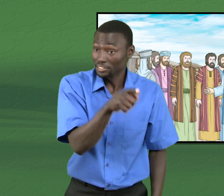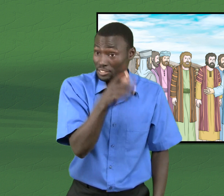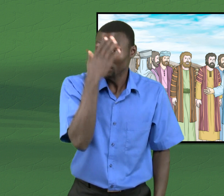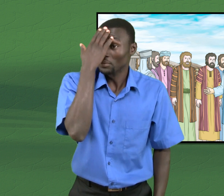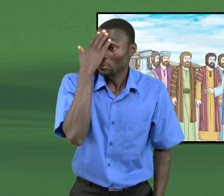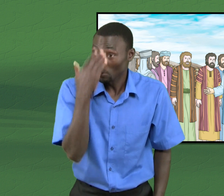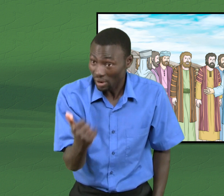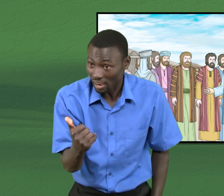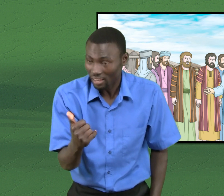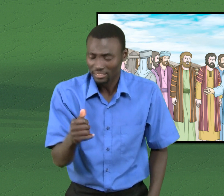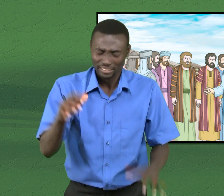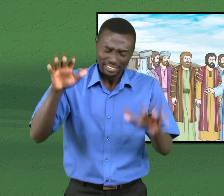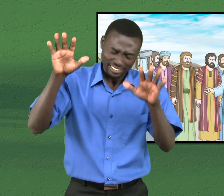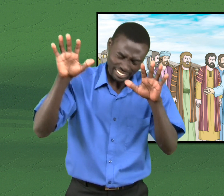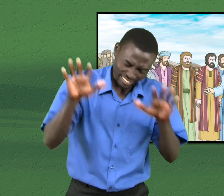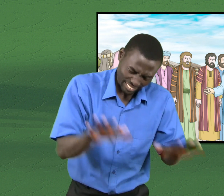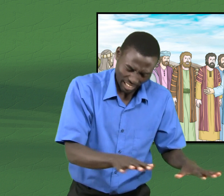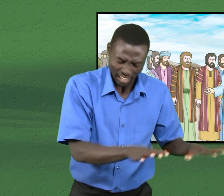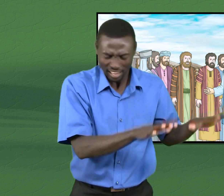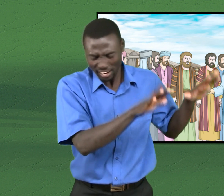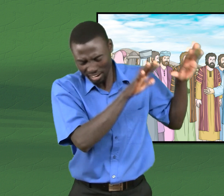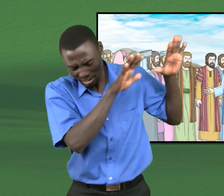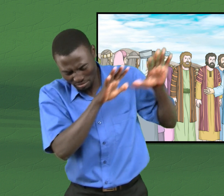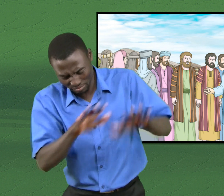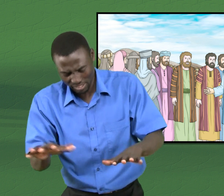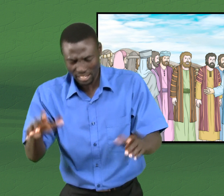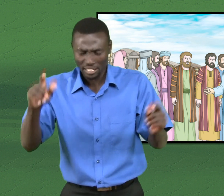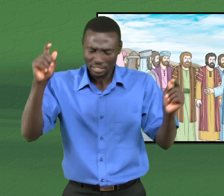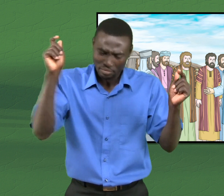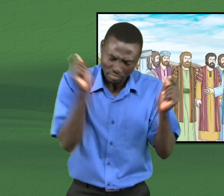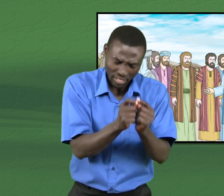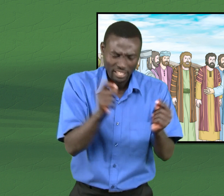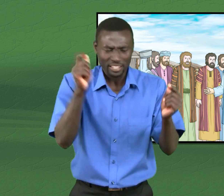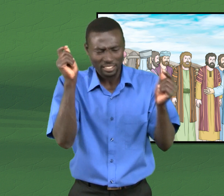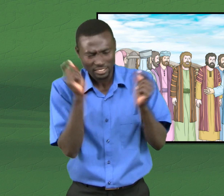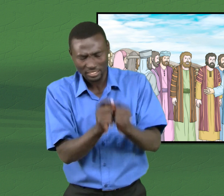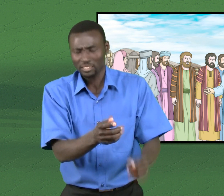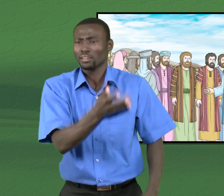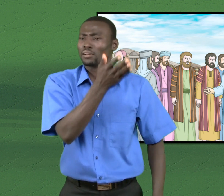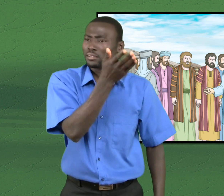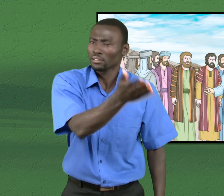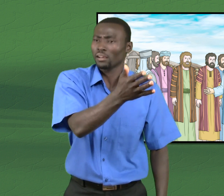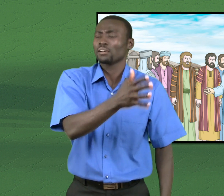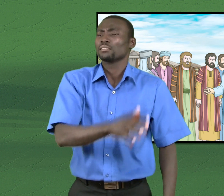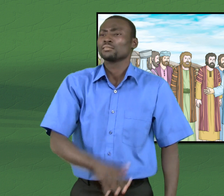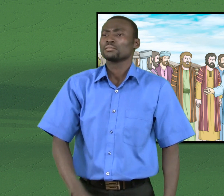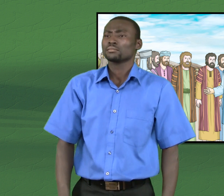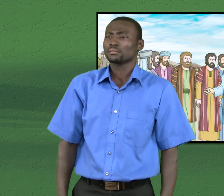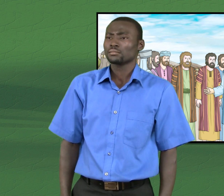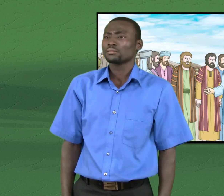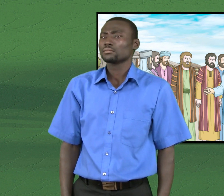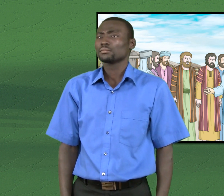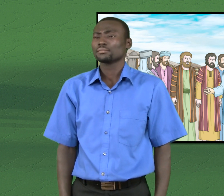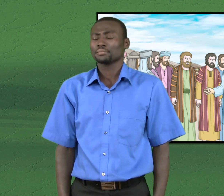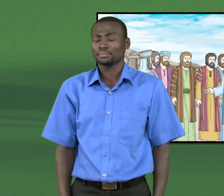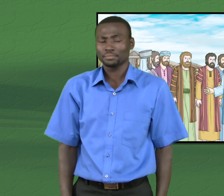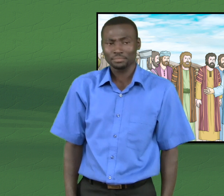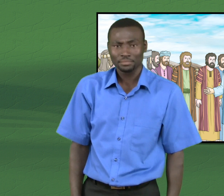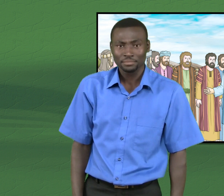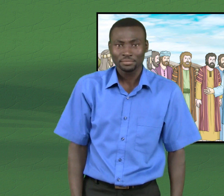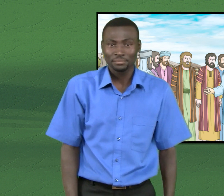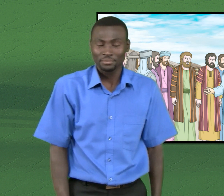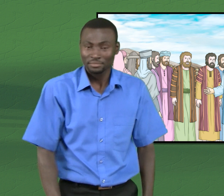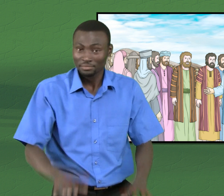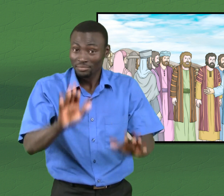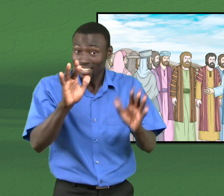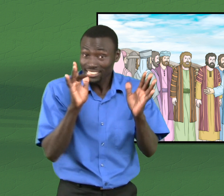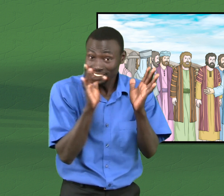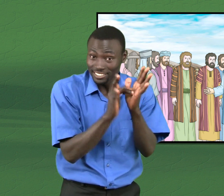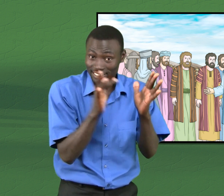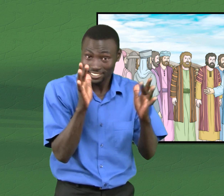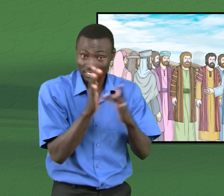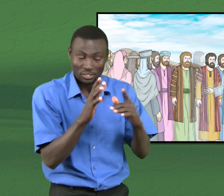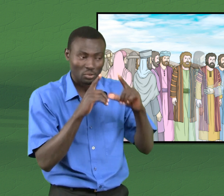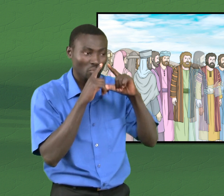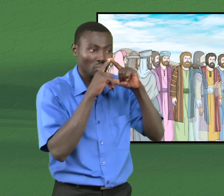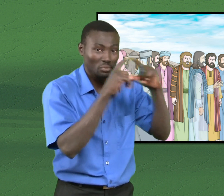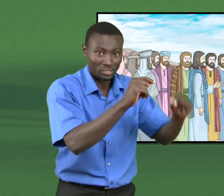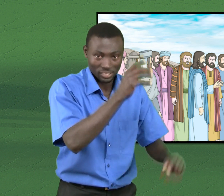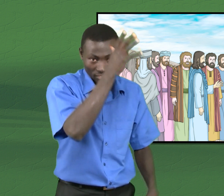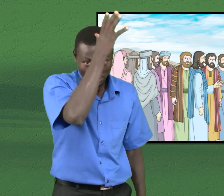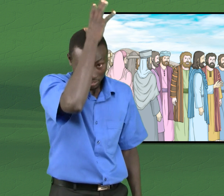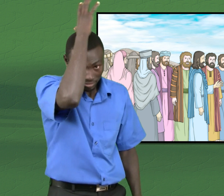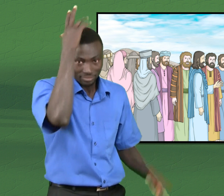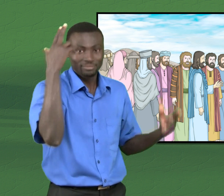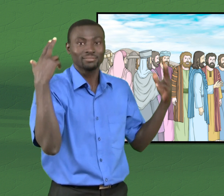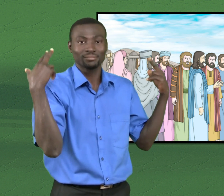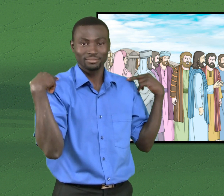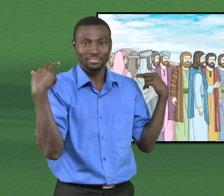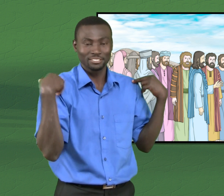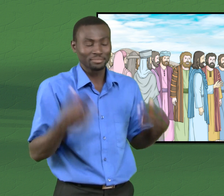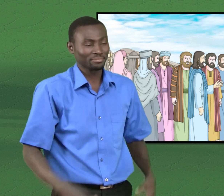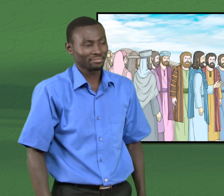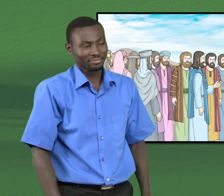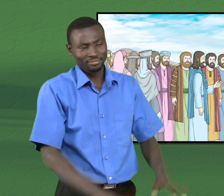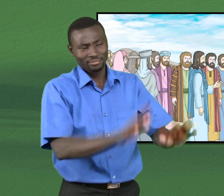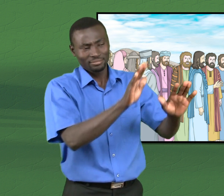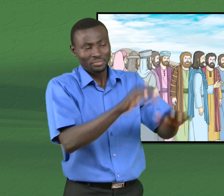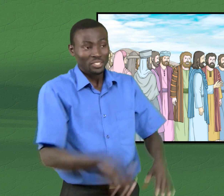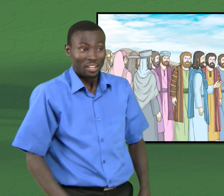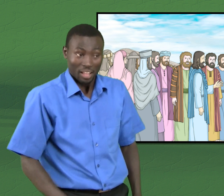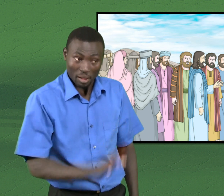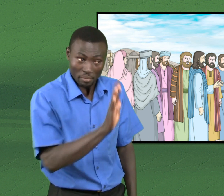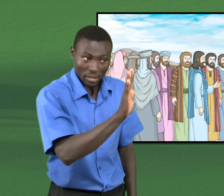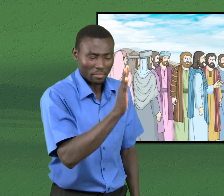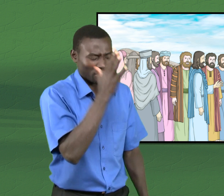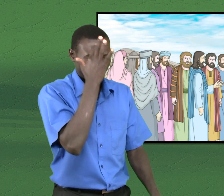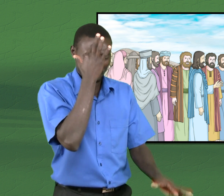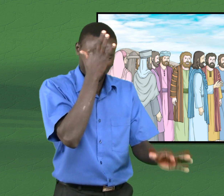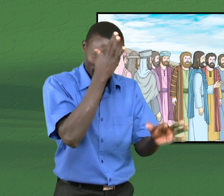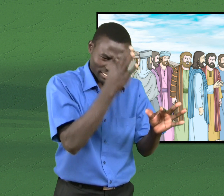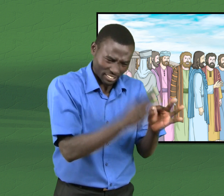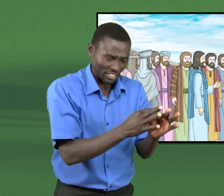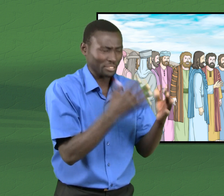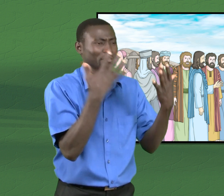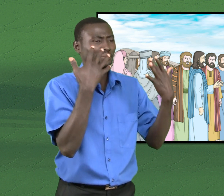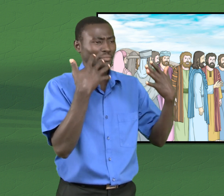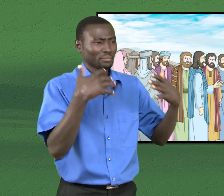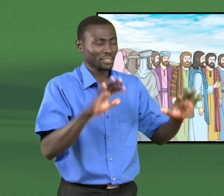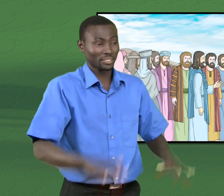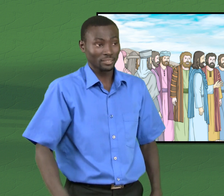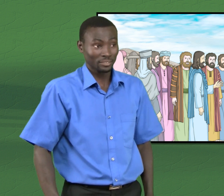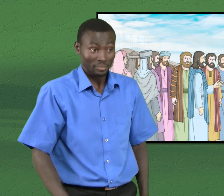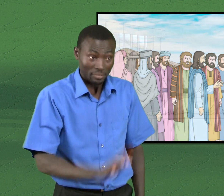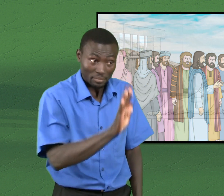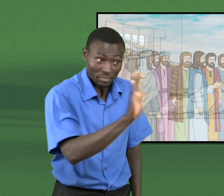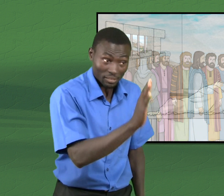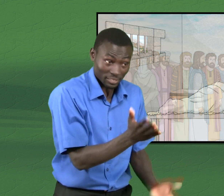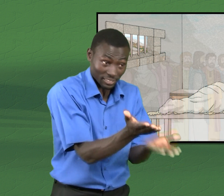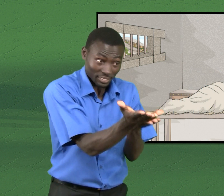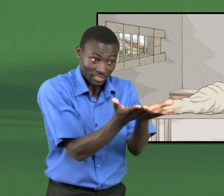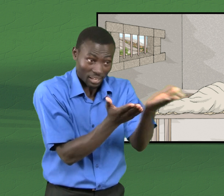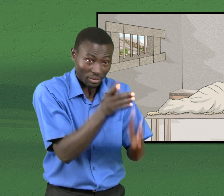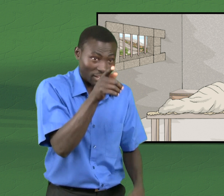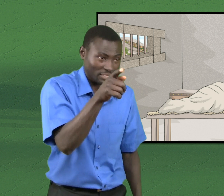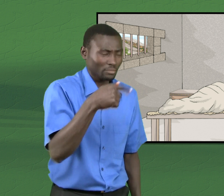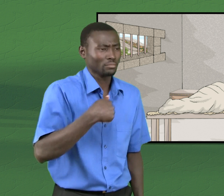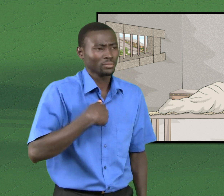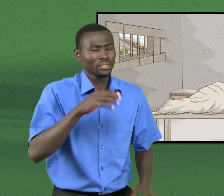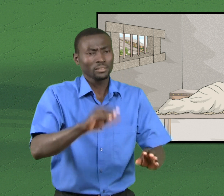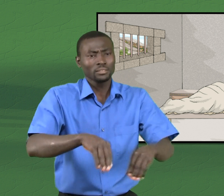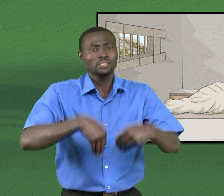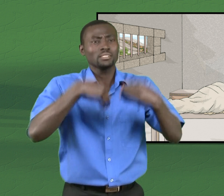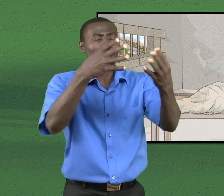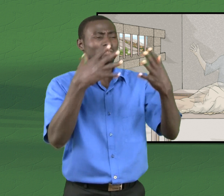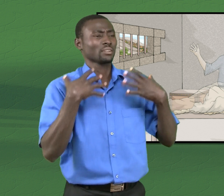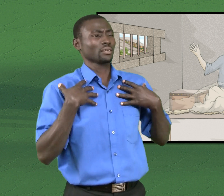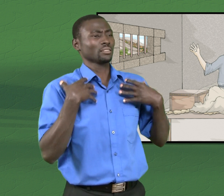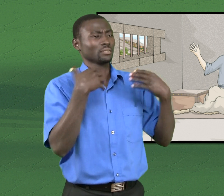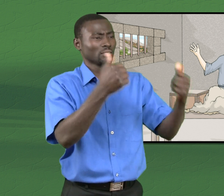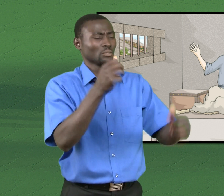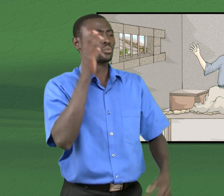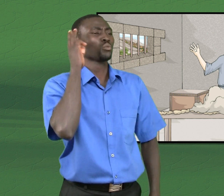Then Jesus said to the centurion, “Go! As you have believed, so will it be done for you.”